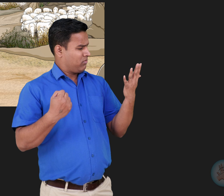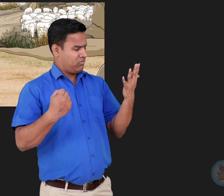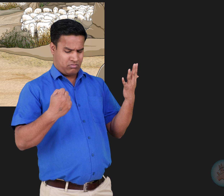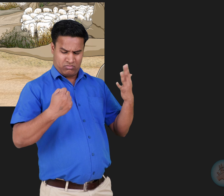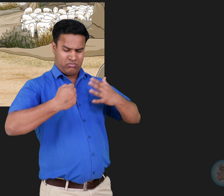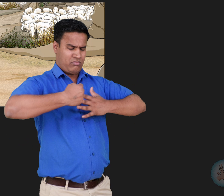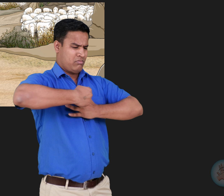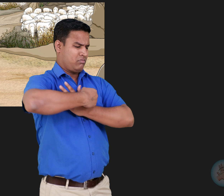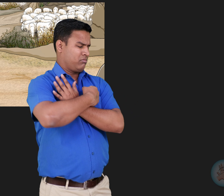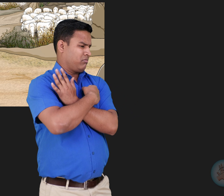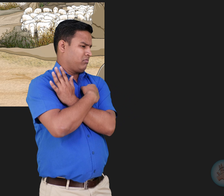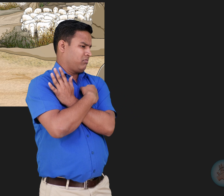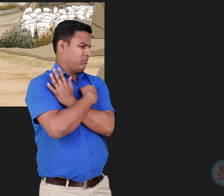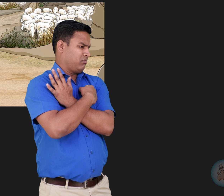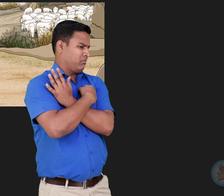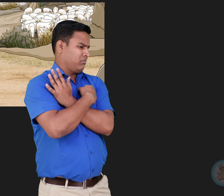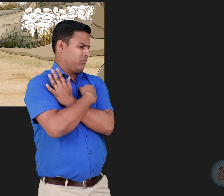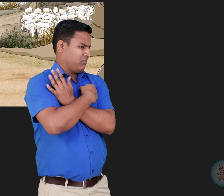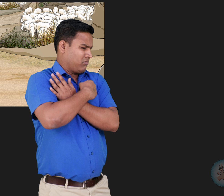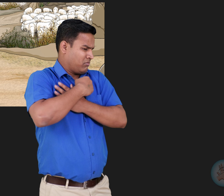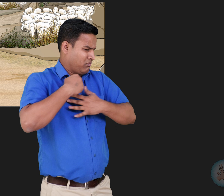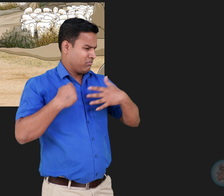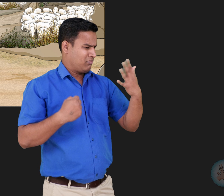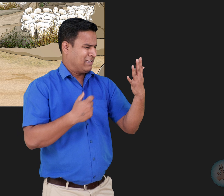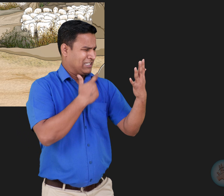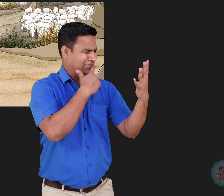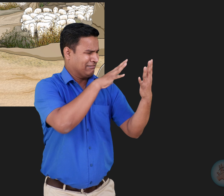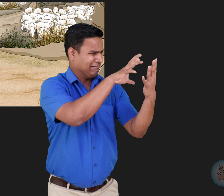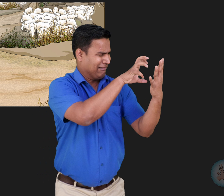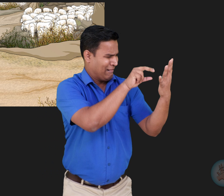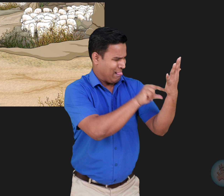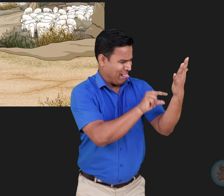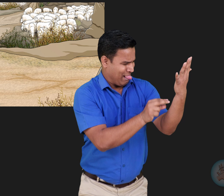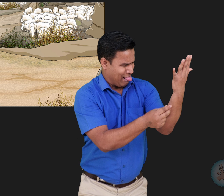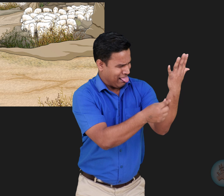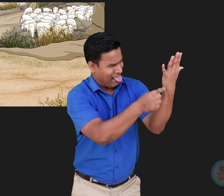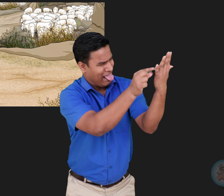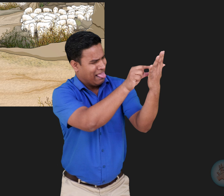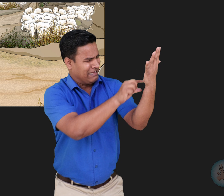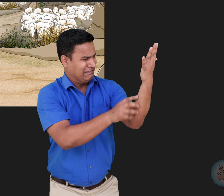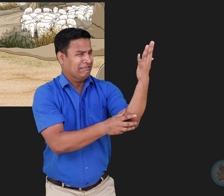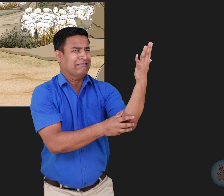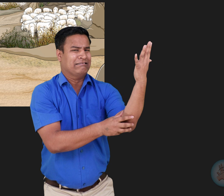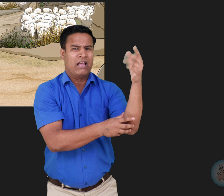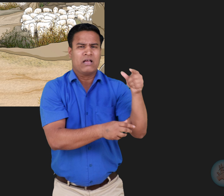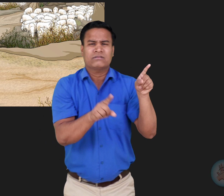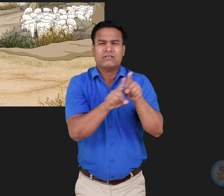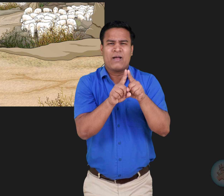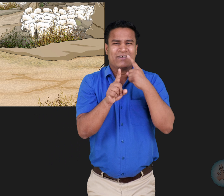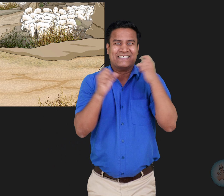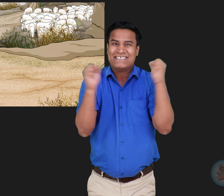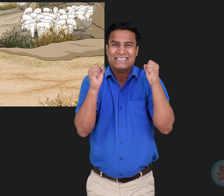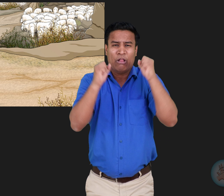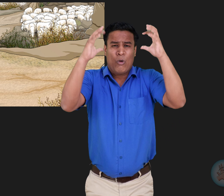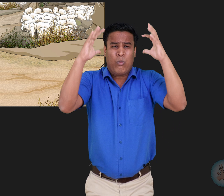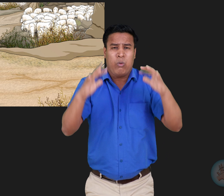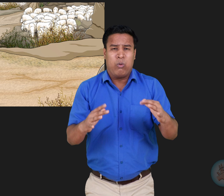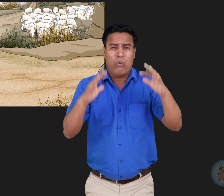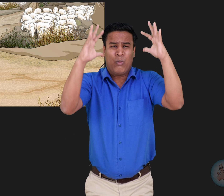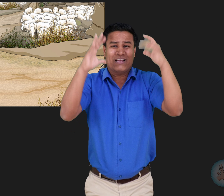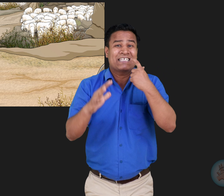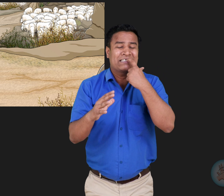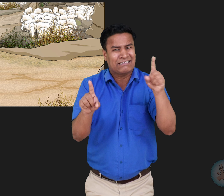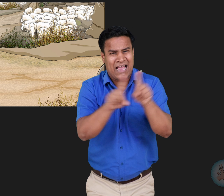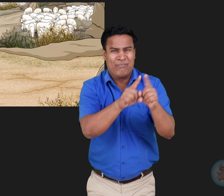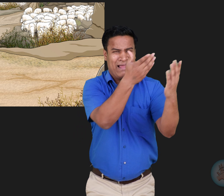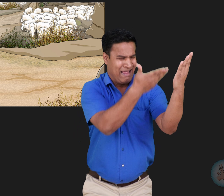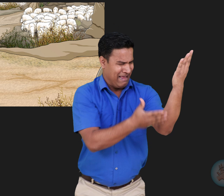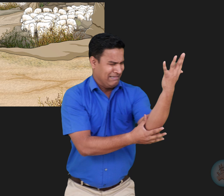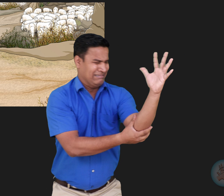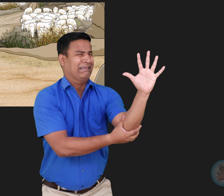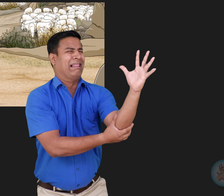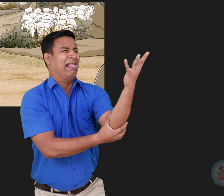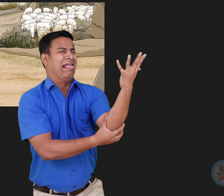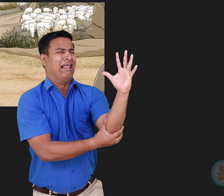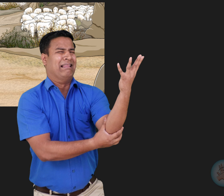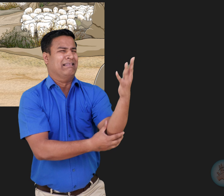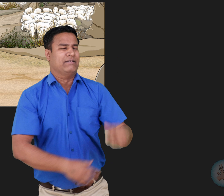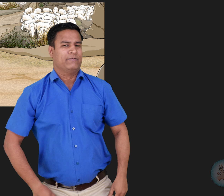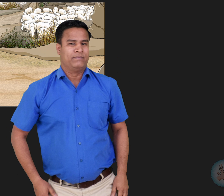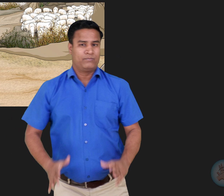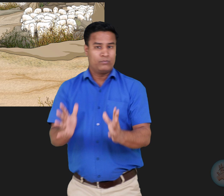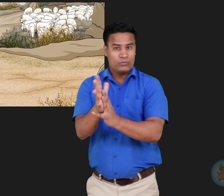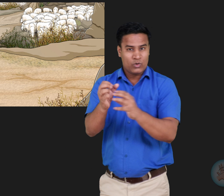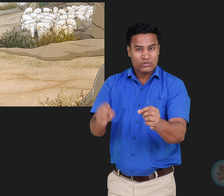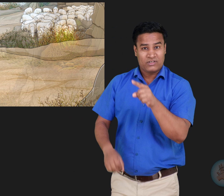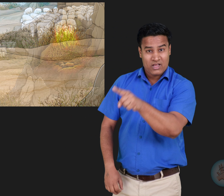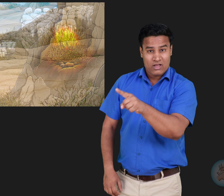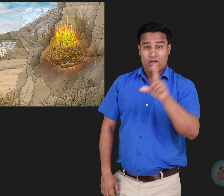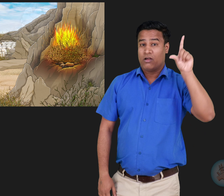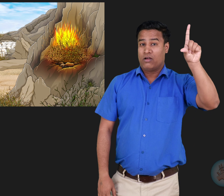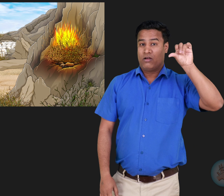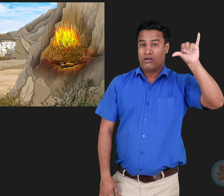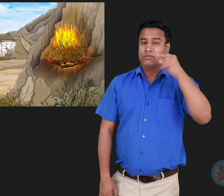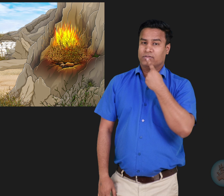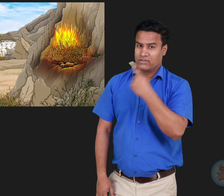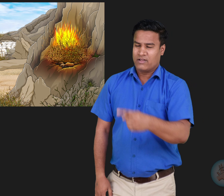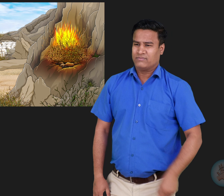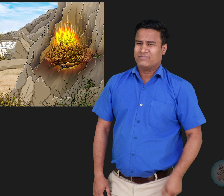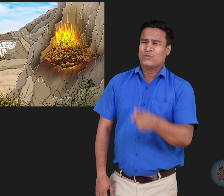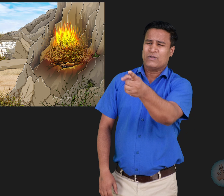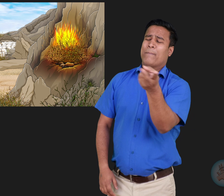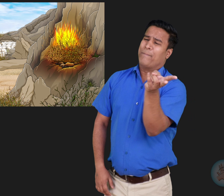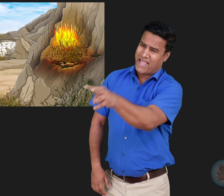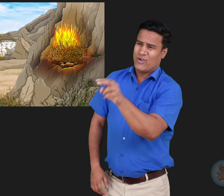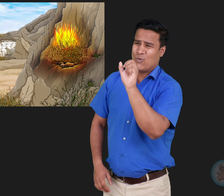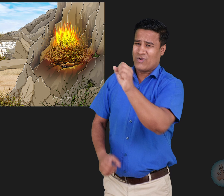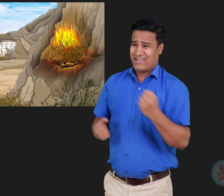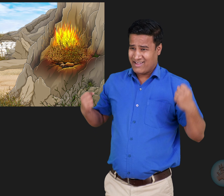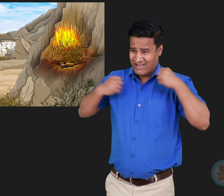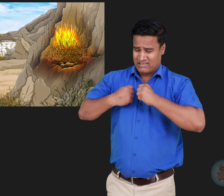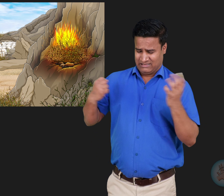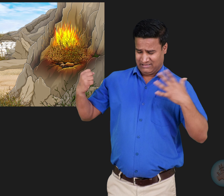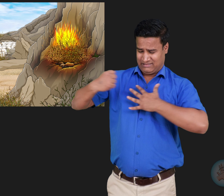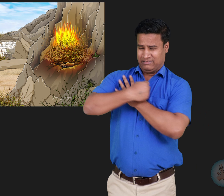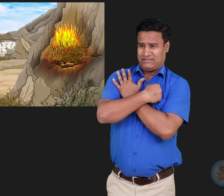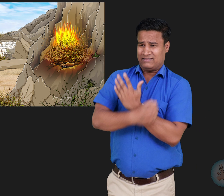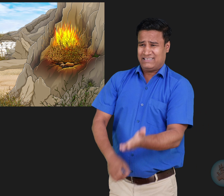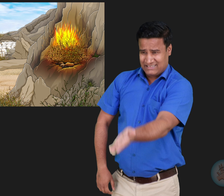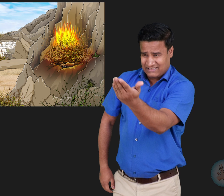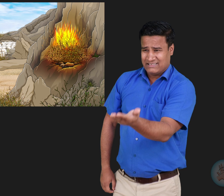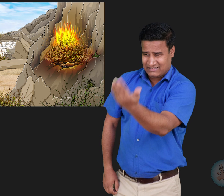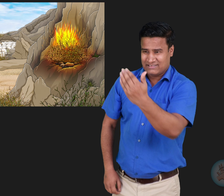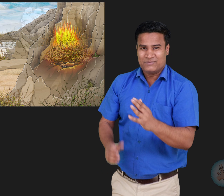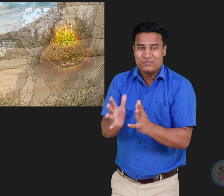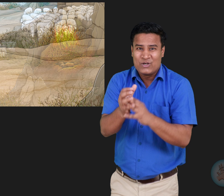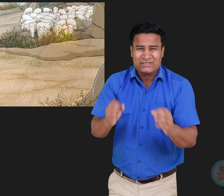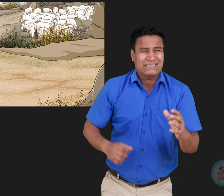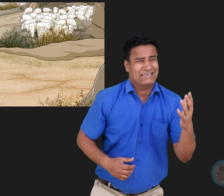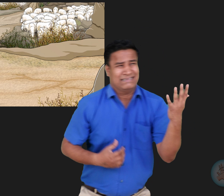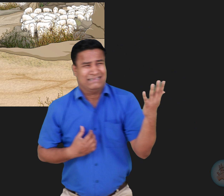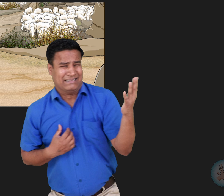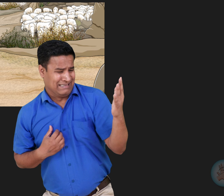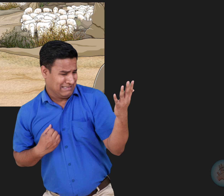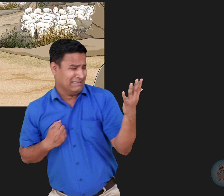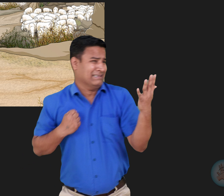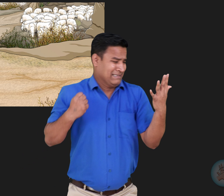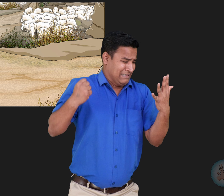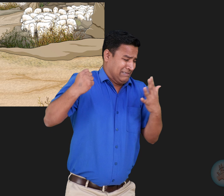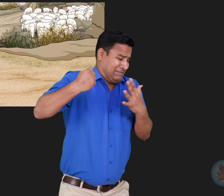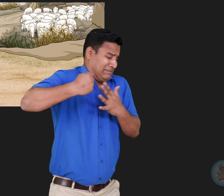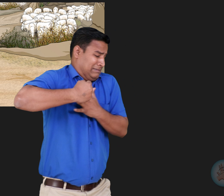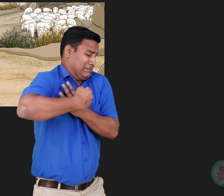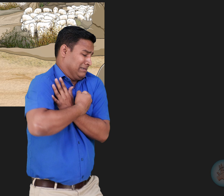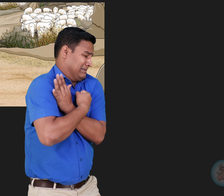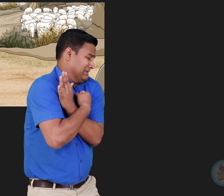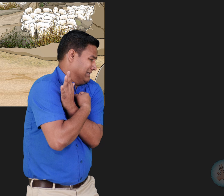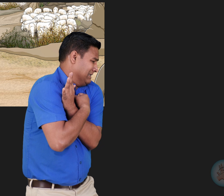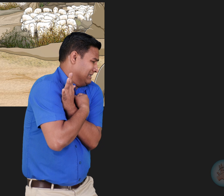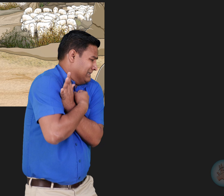So he put his hand inside his cloak, and when he took it out, his hand was leprous, white as snow. “Put your hand back inside your cloak,” said the LORD.